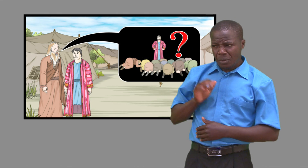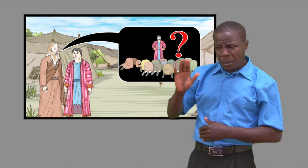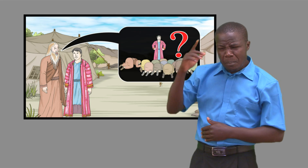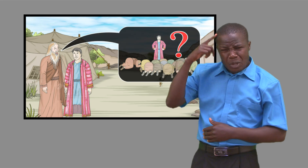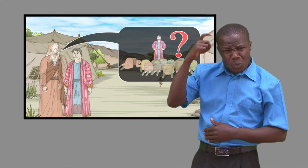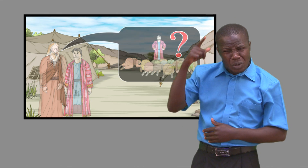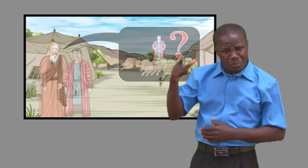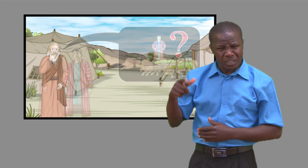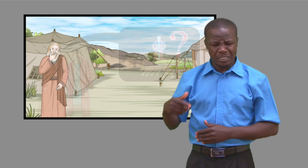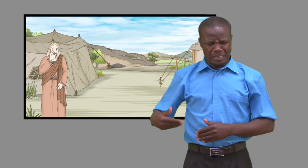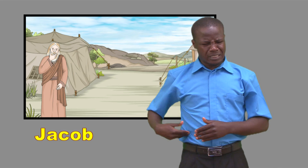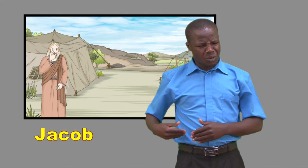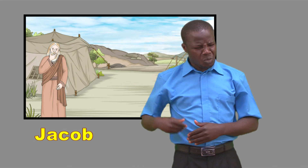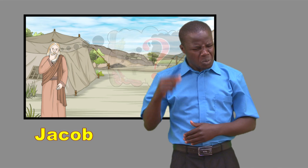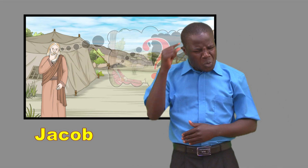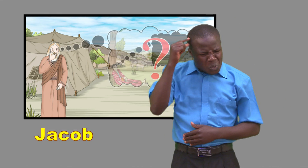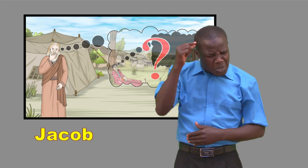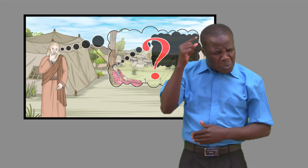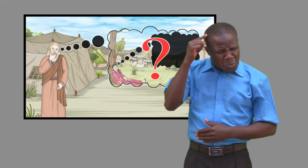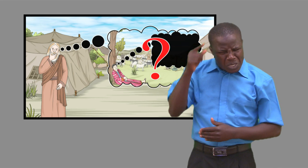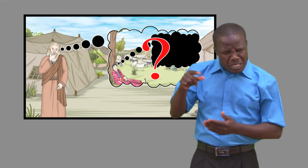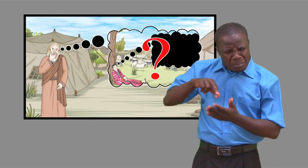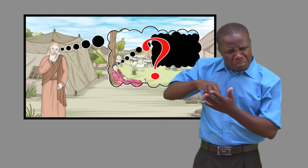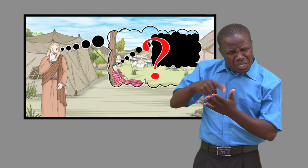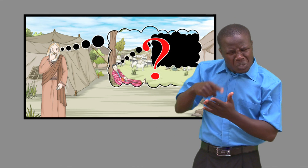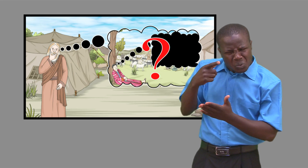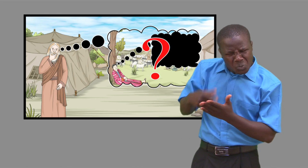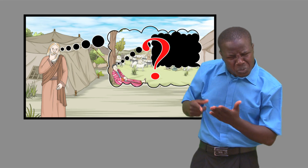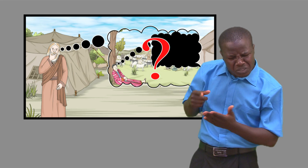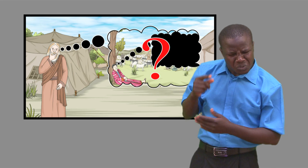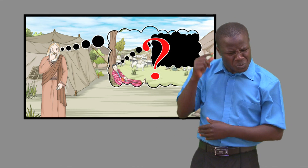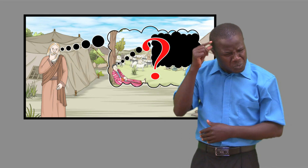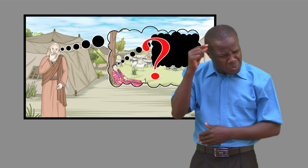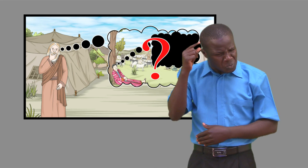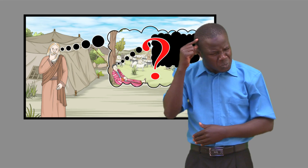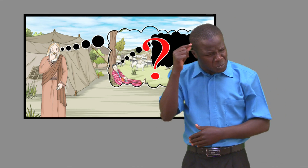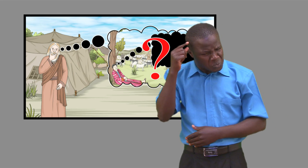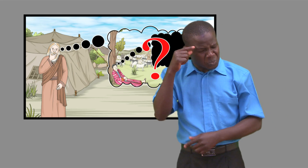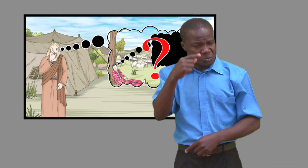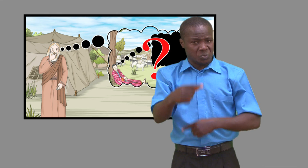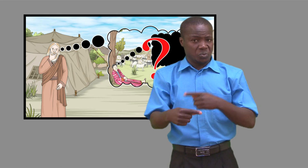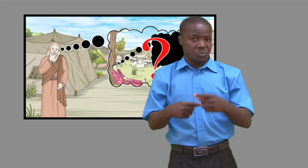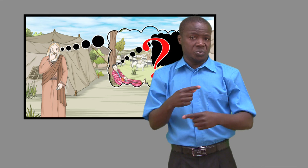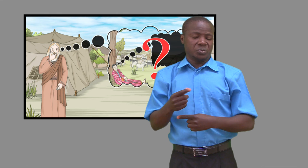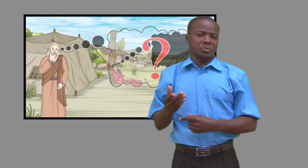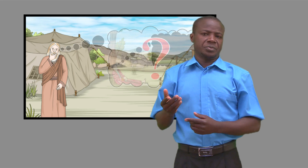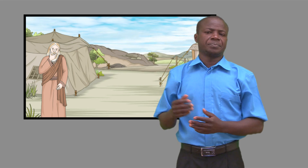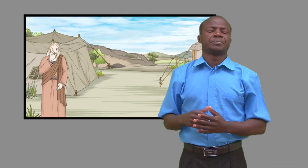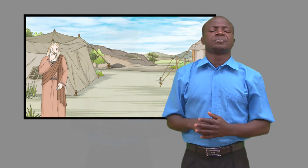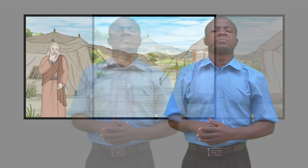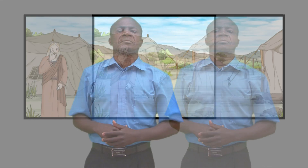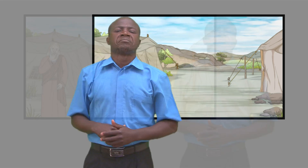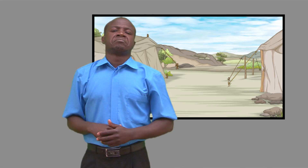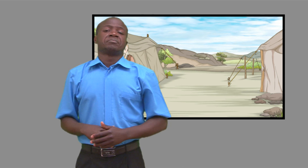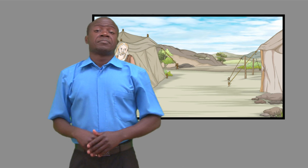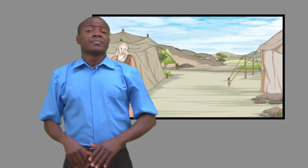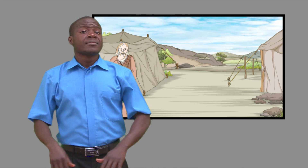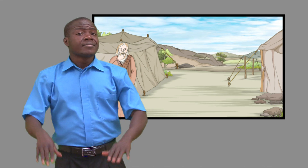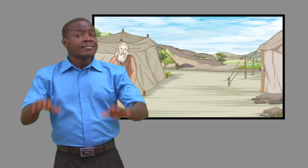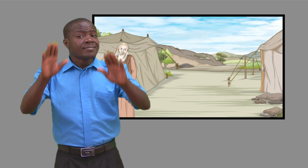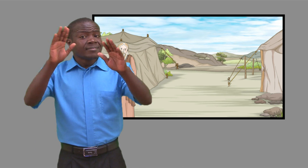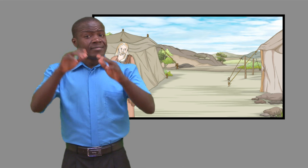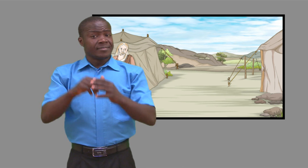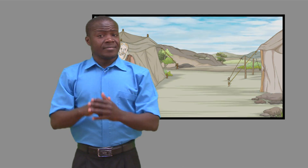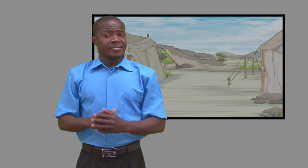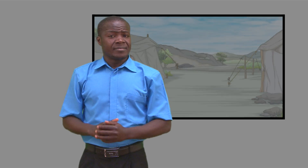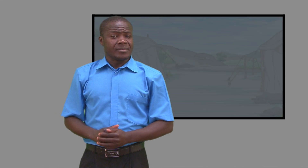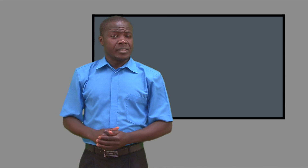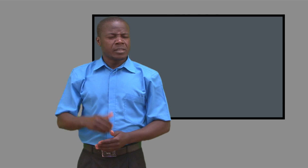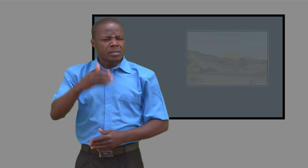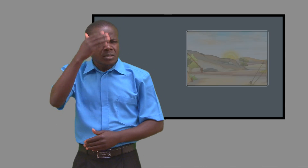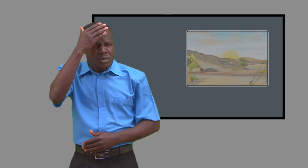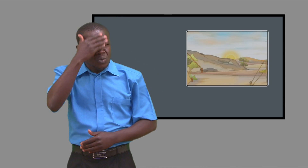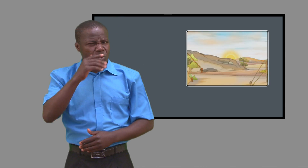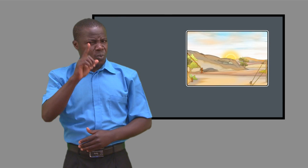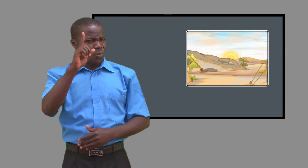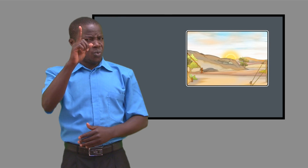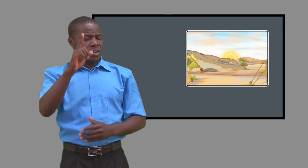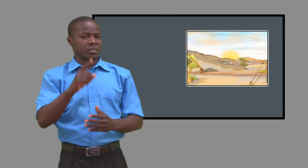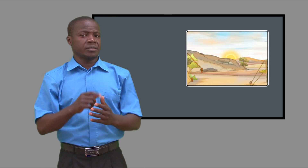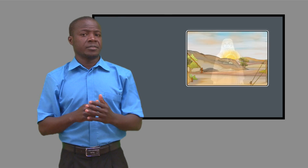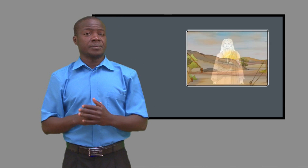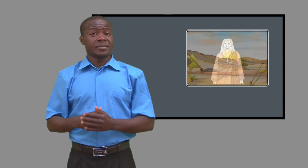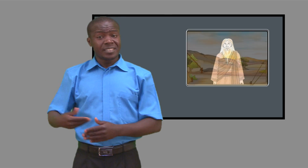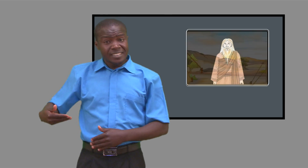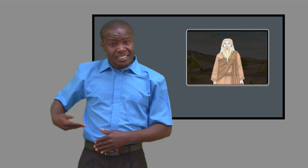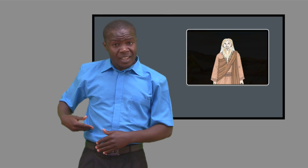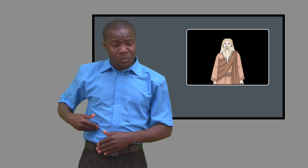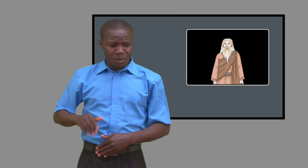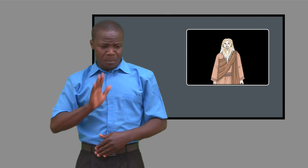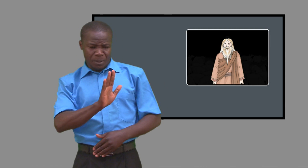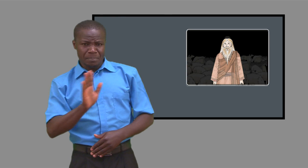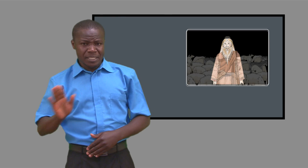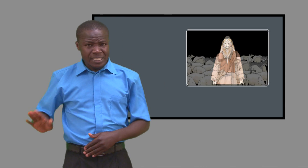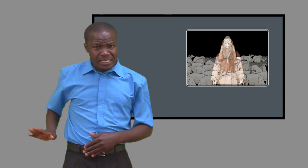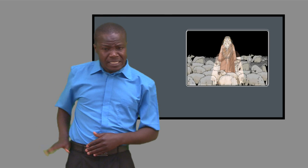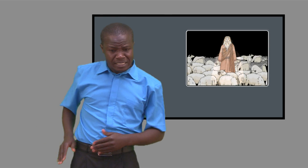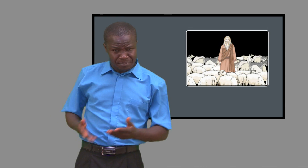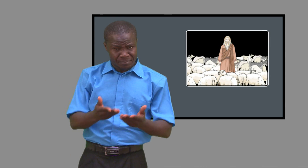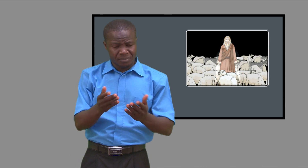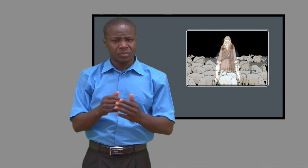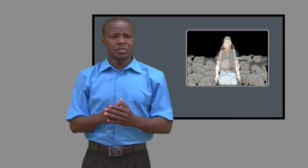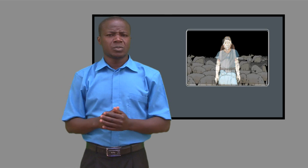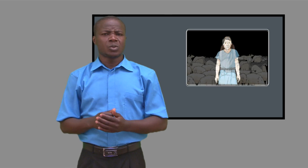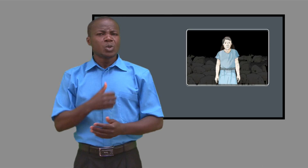And his brothers were jealous of him, but his father kept in mind what he had said.